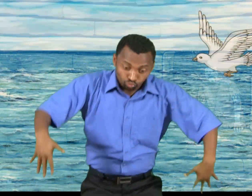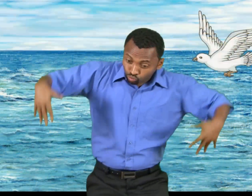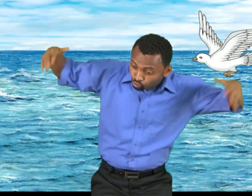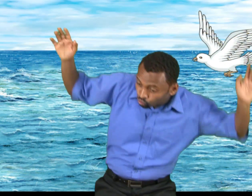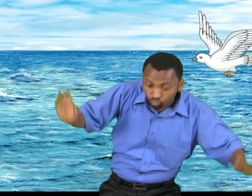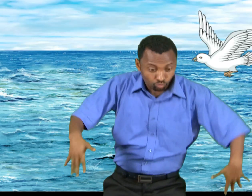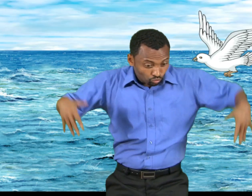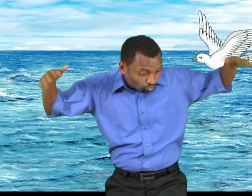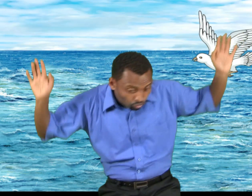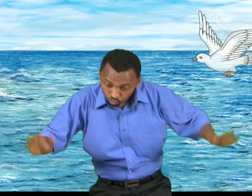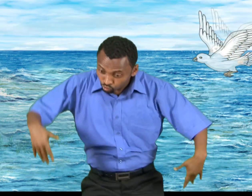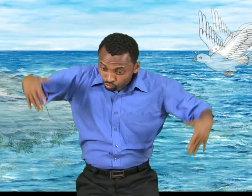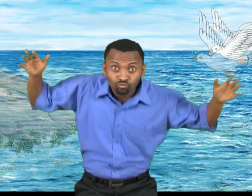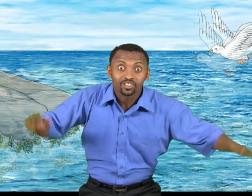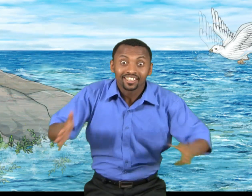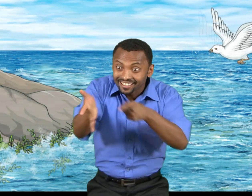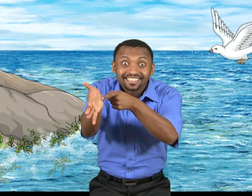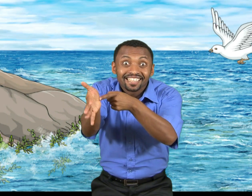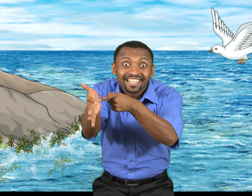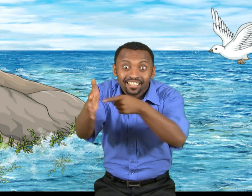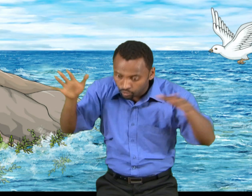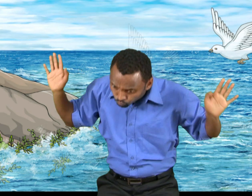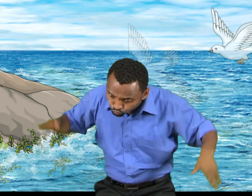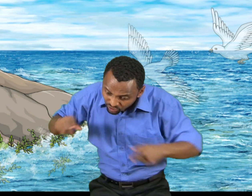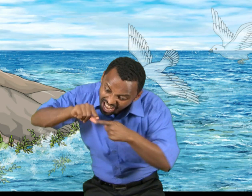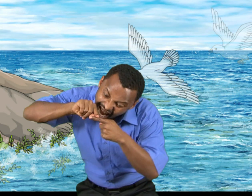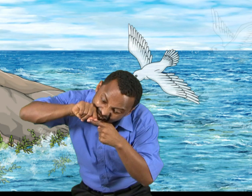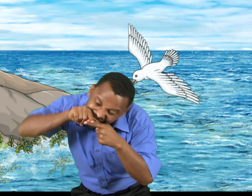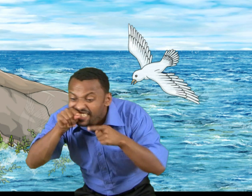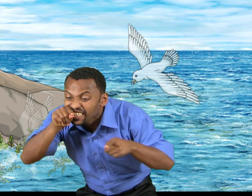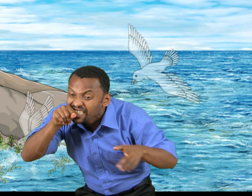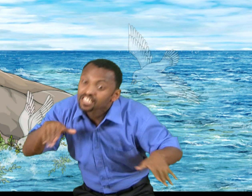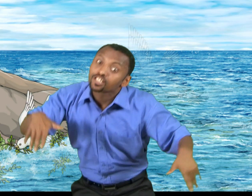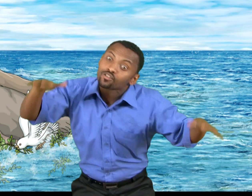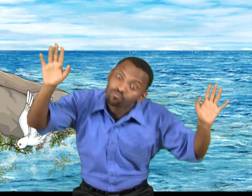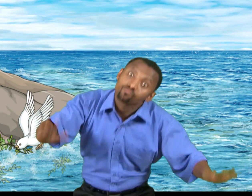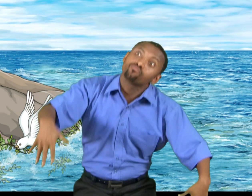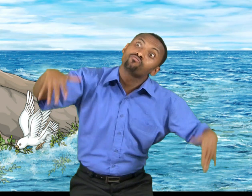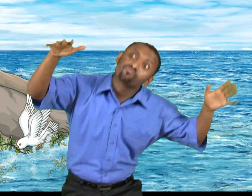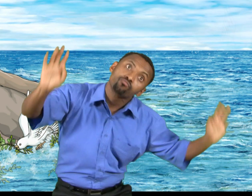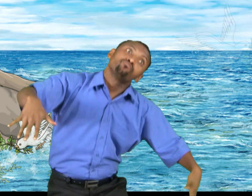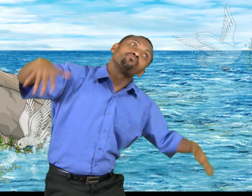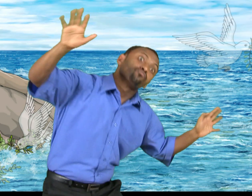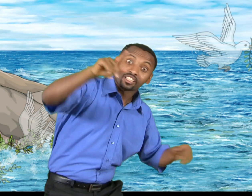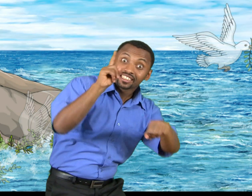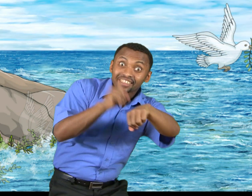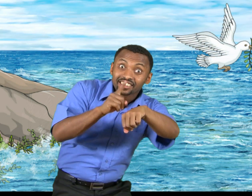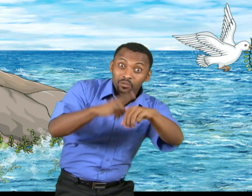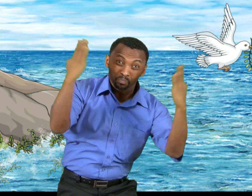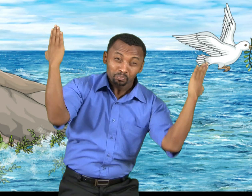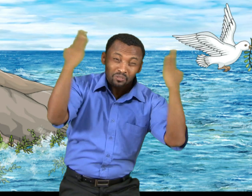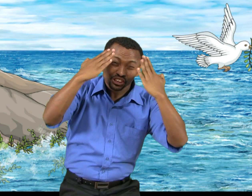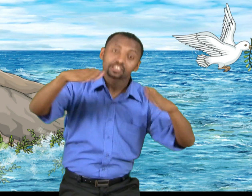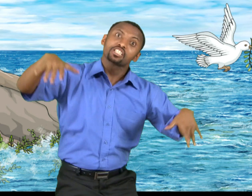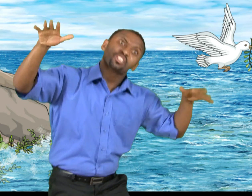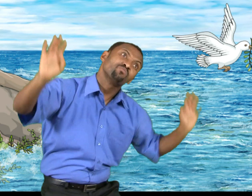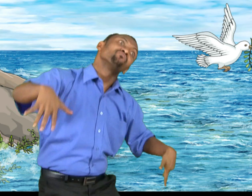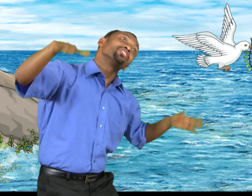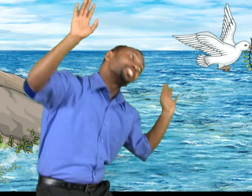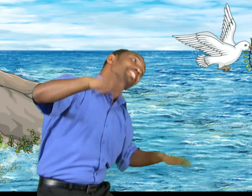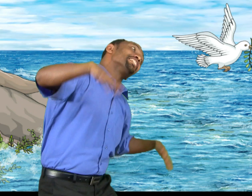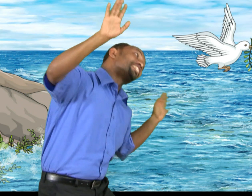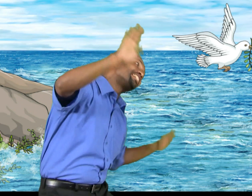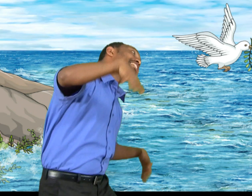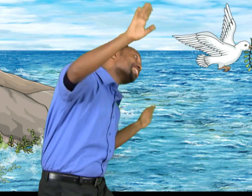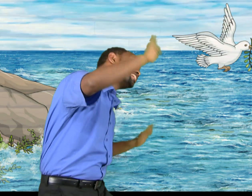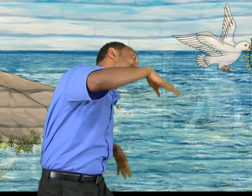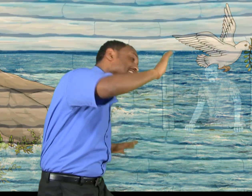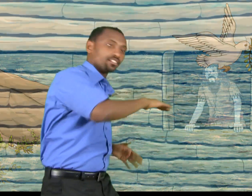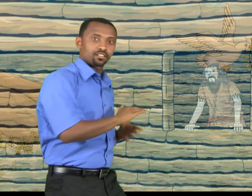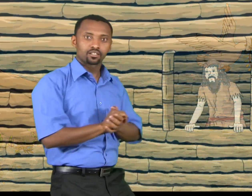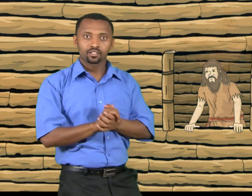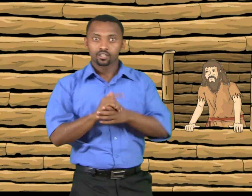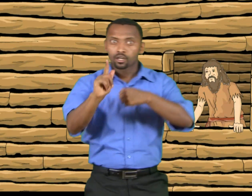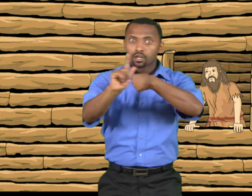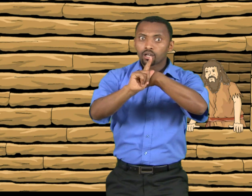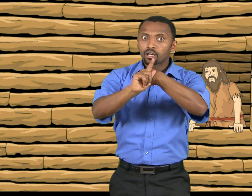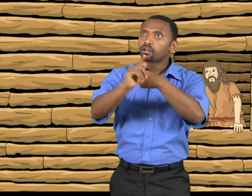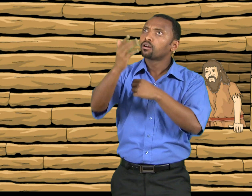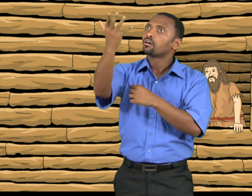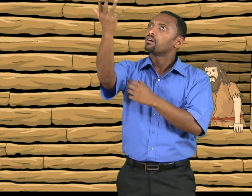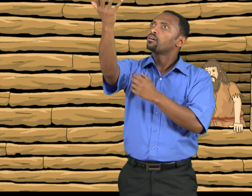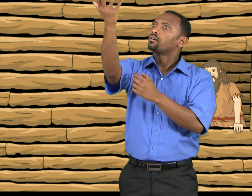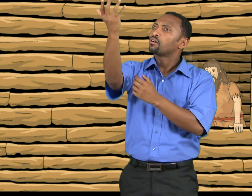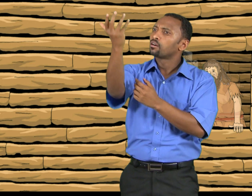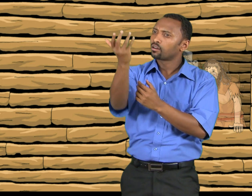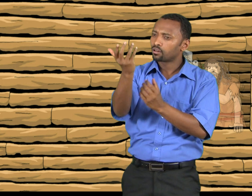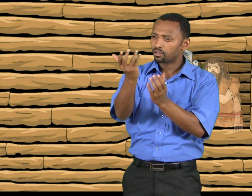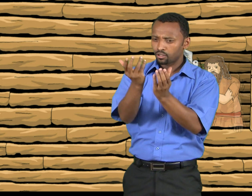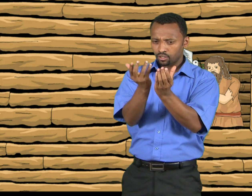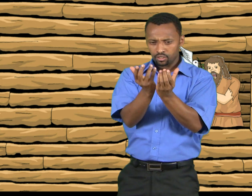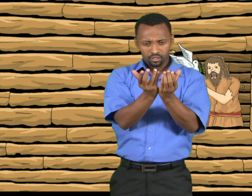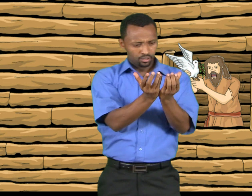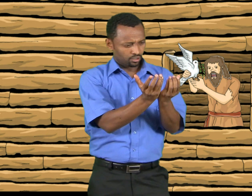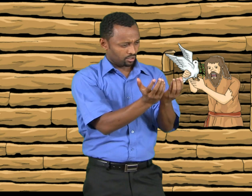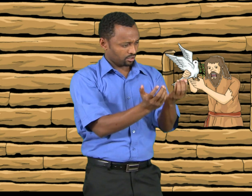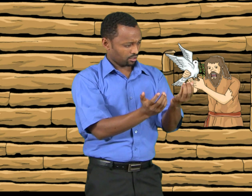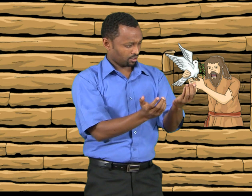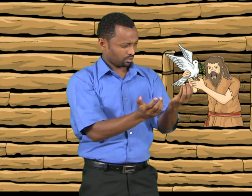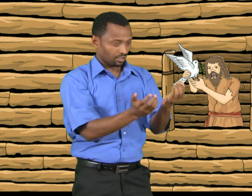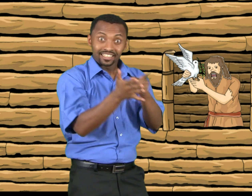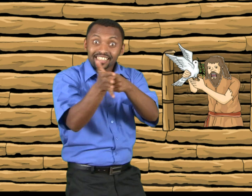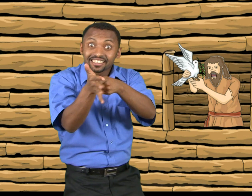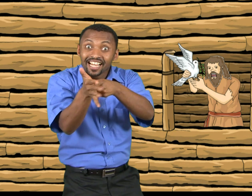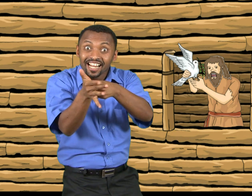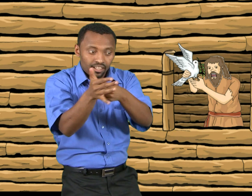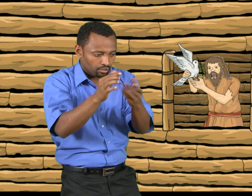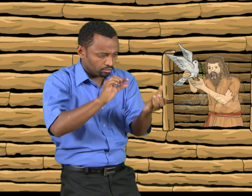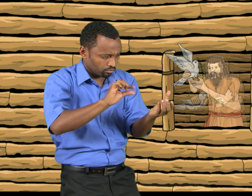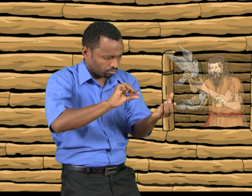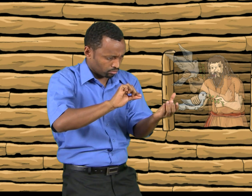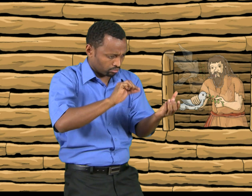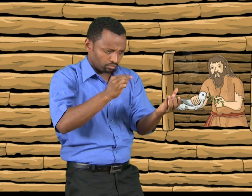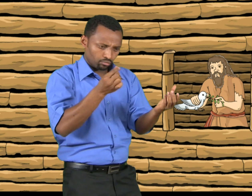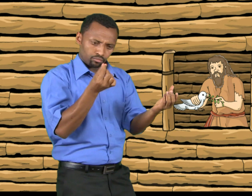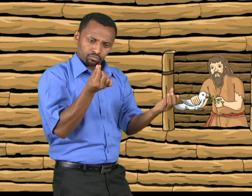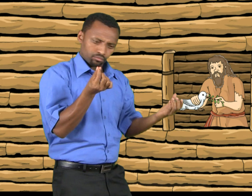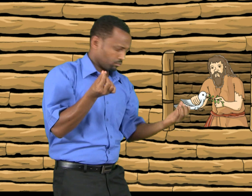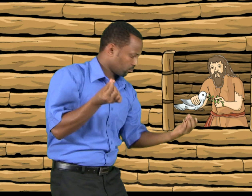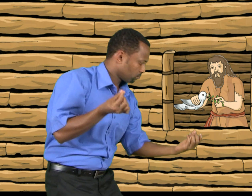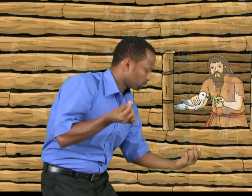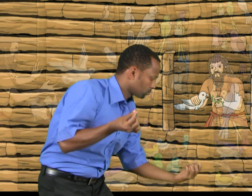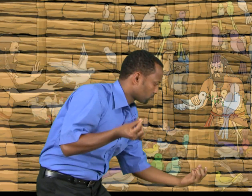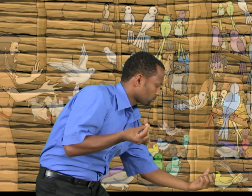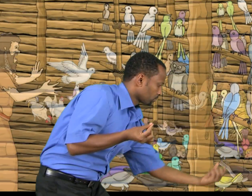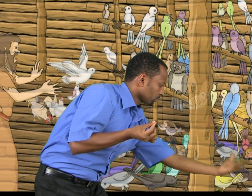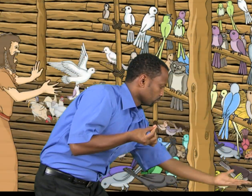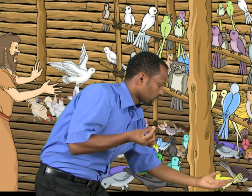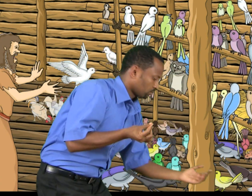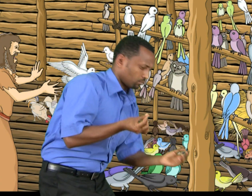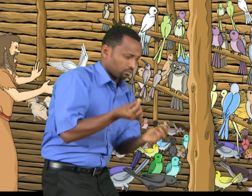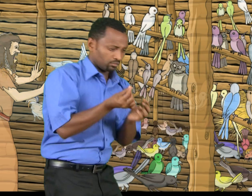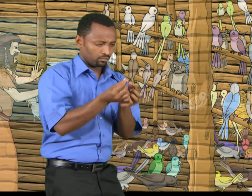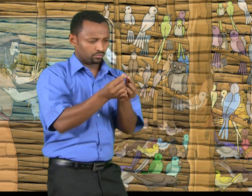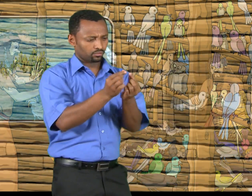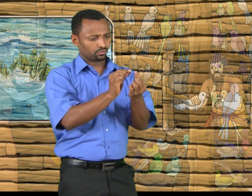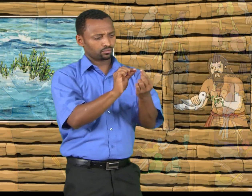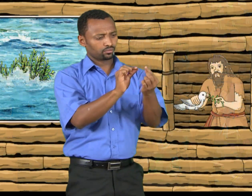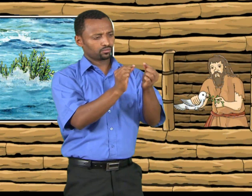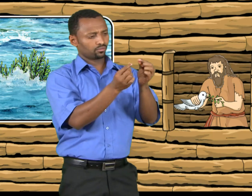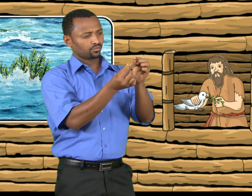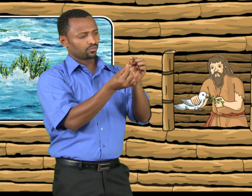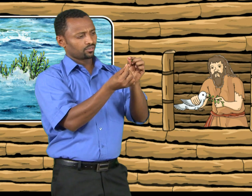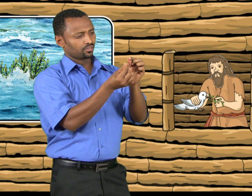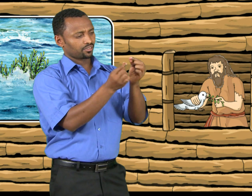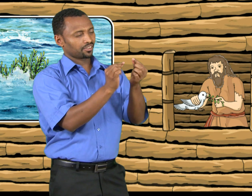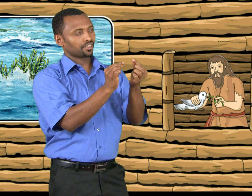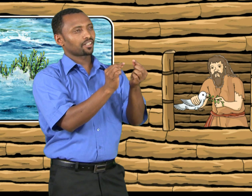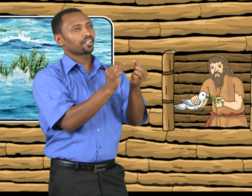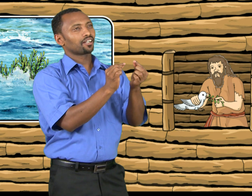And behold, the dove returned to him in the evening with a freshly plucked olive leaf in her beak.